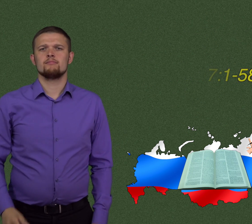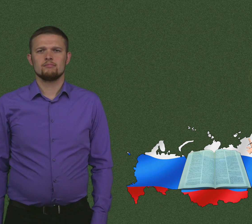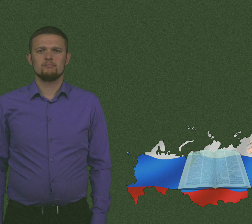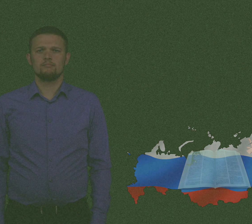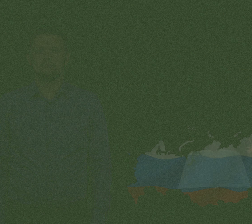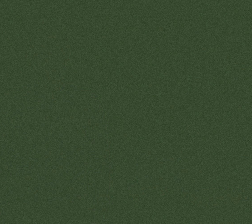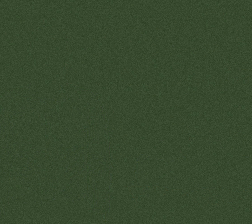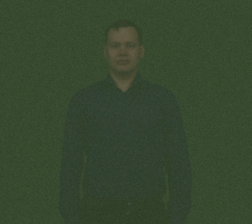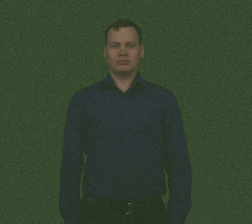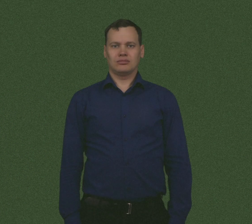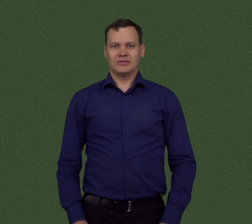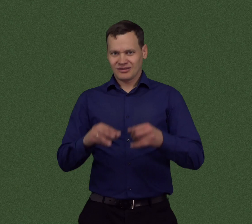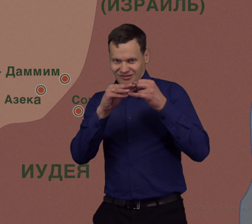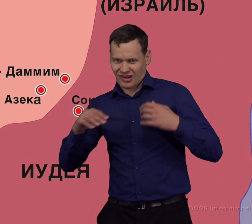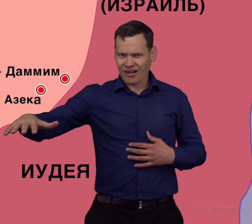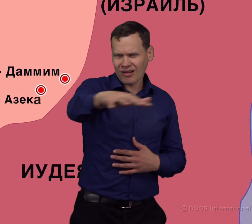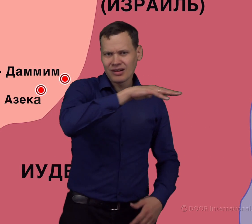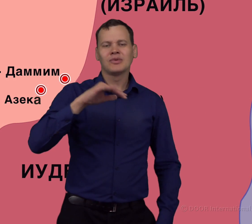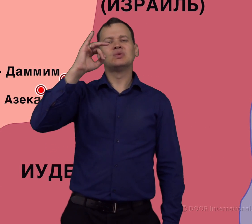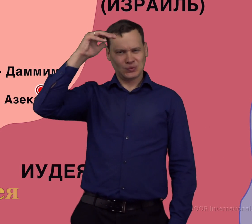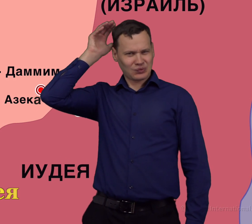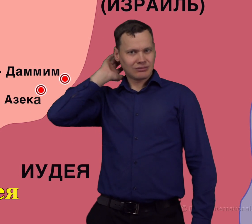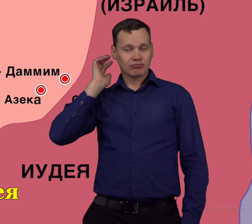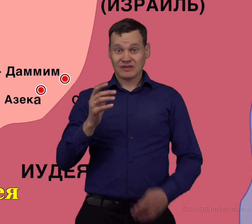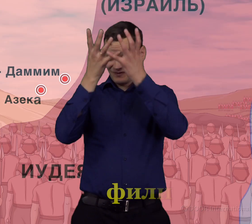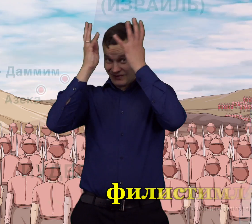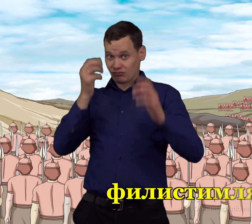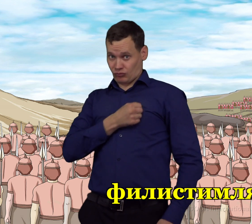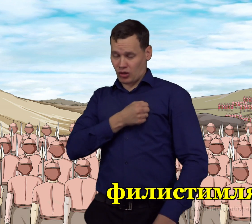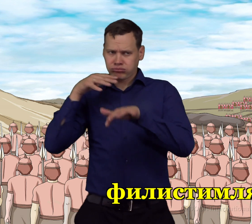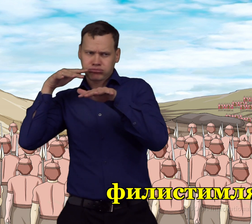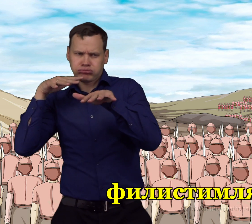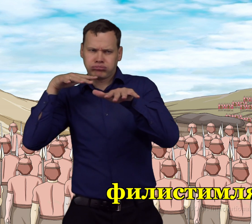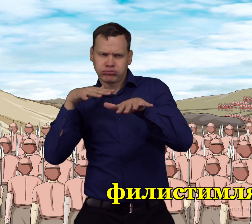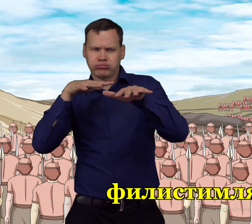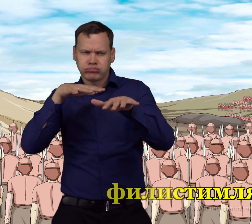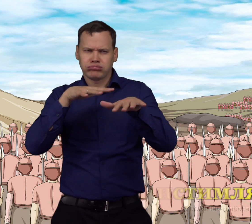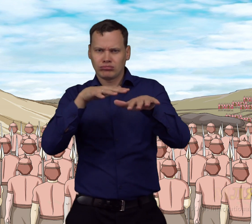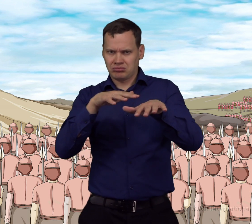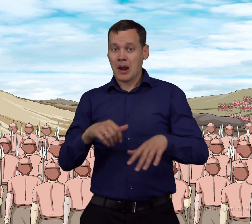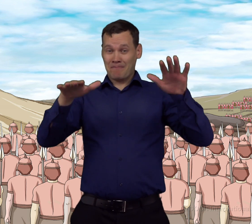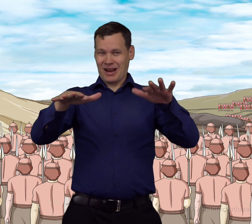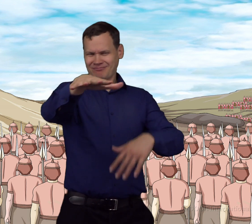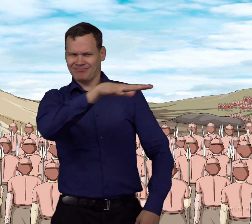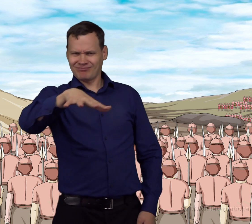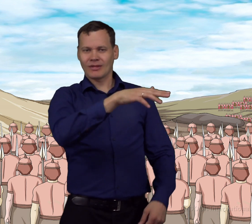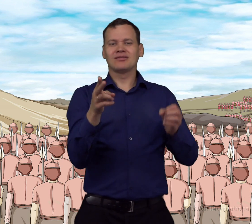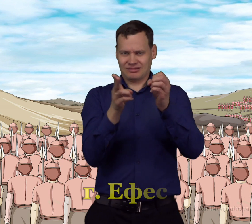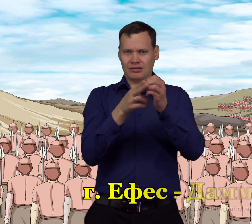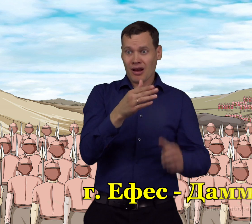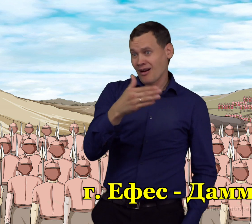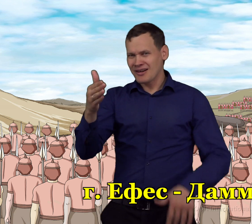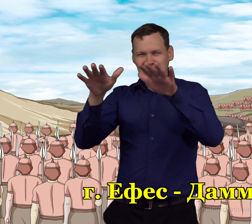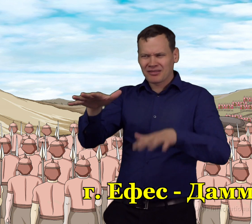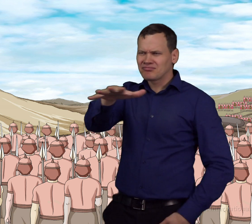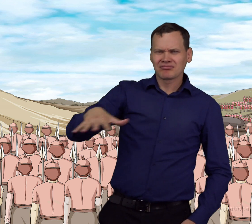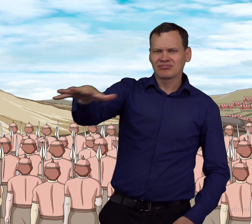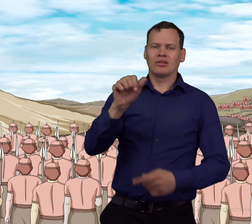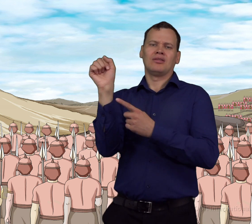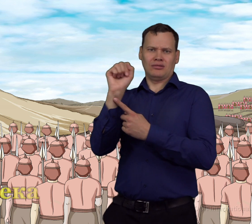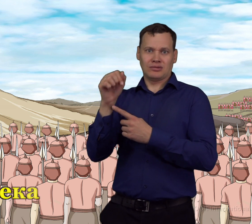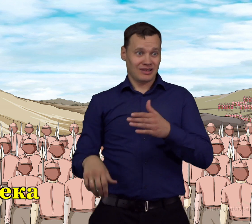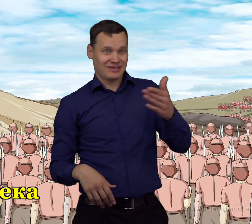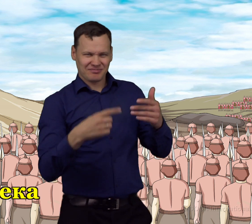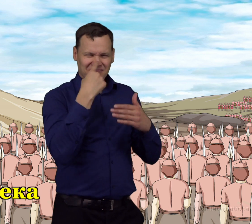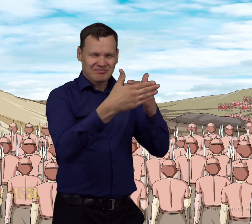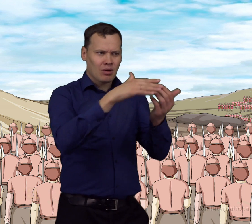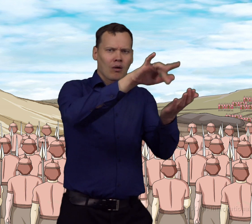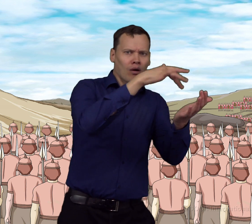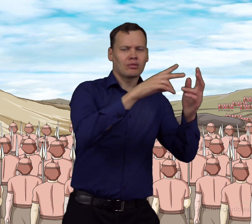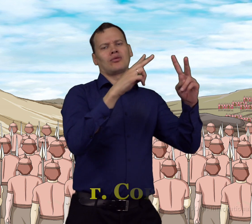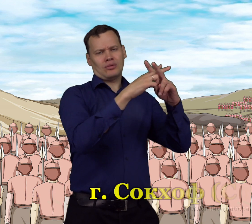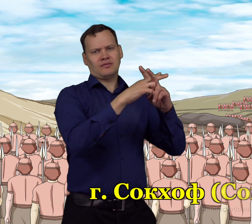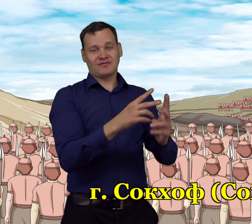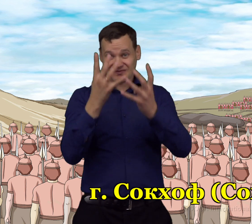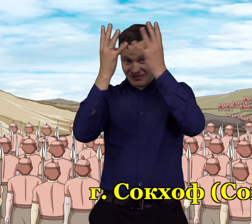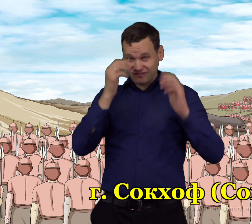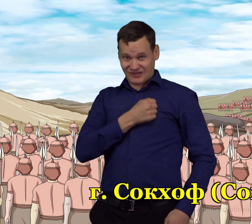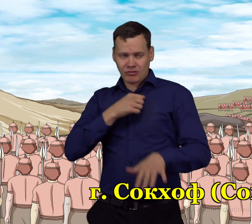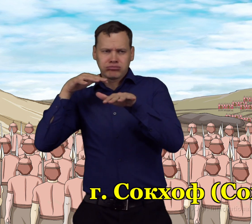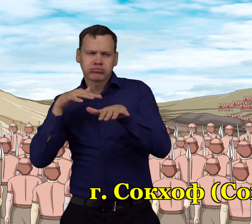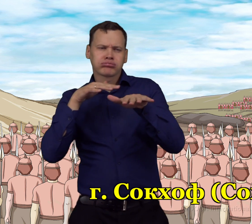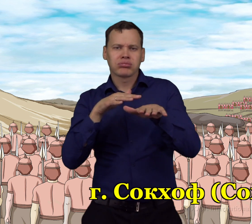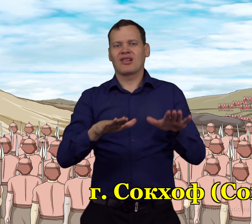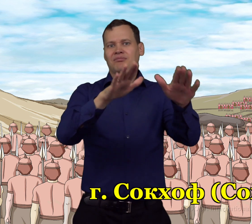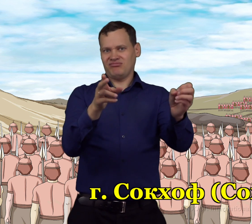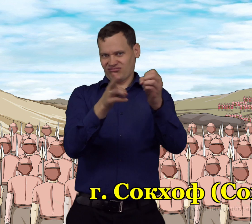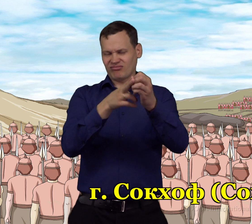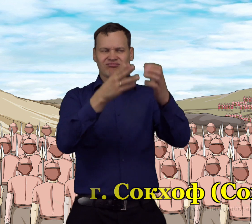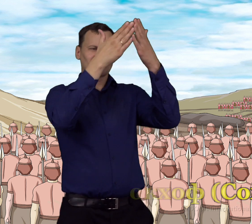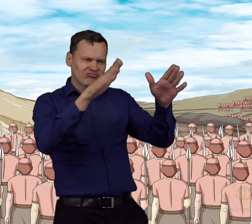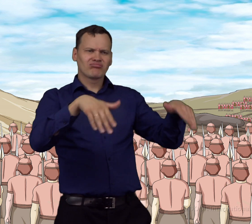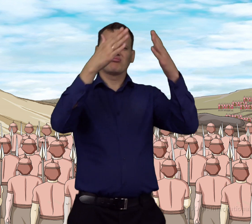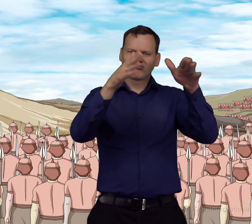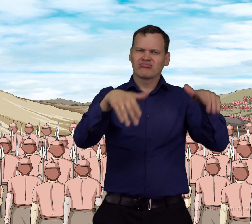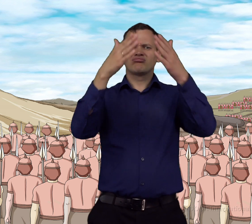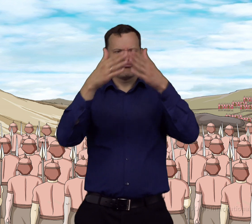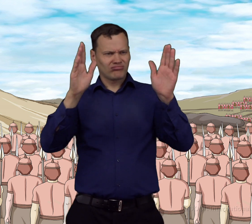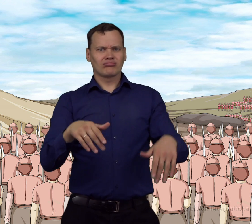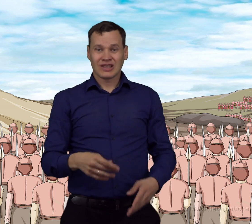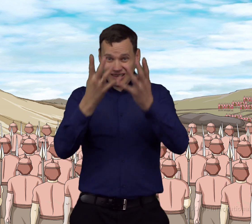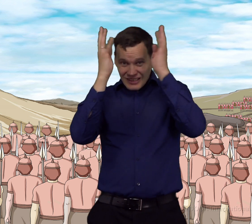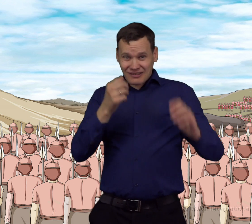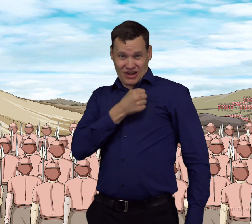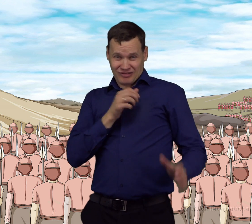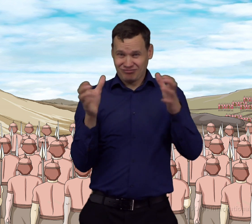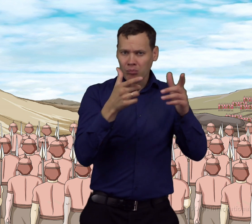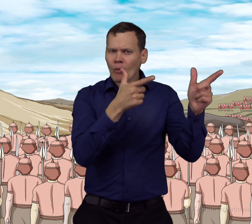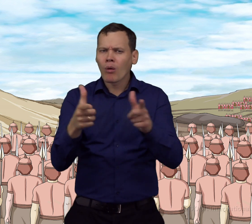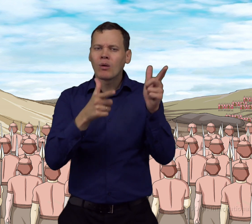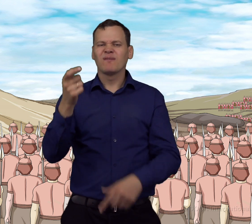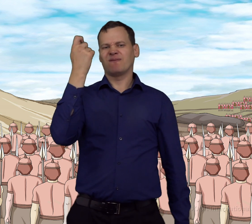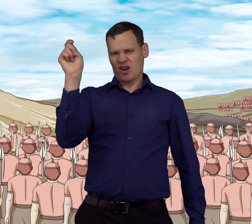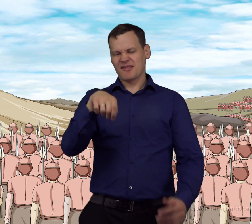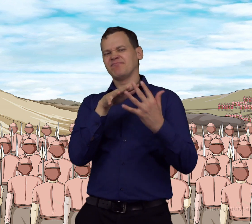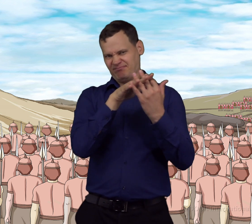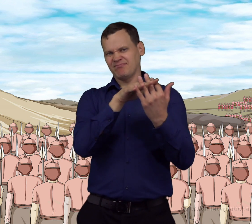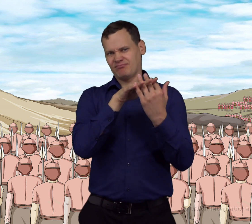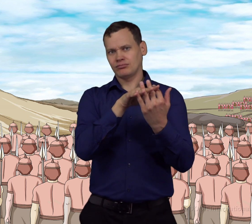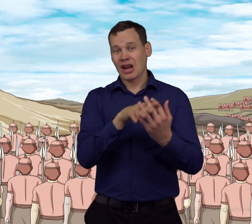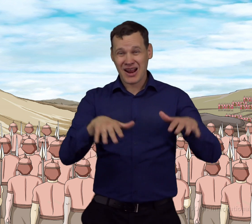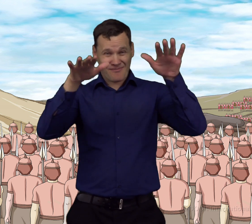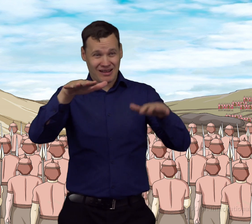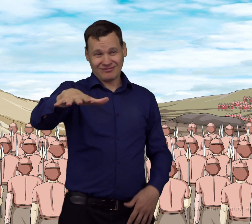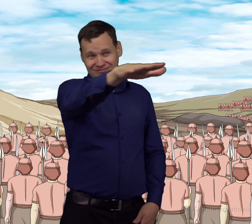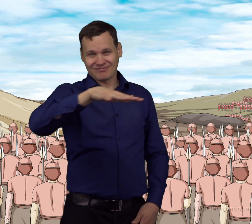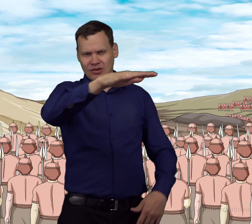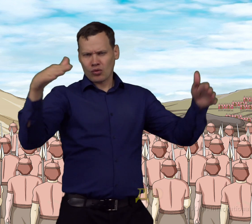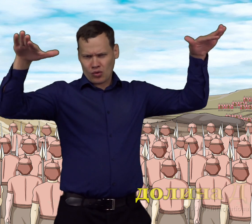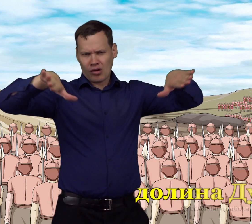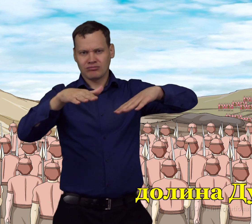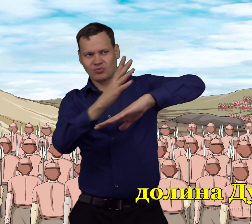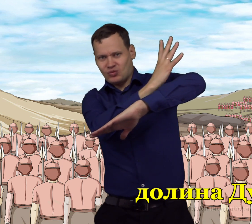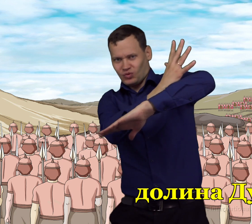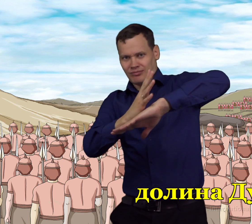Now the Philistines gathered their forces for war at Socoh in Judah, and they camped between Socoh and Azekah in Ephes-dammim.